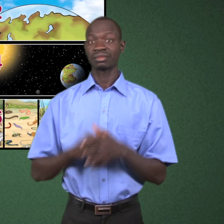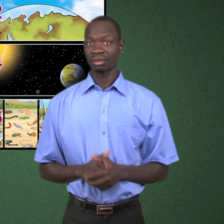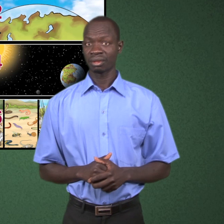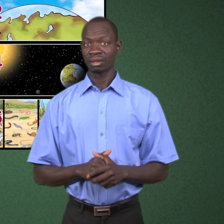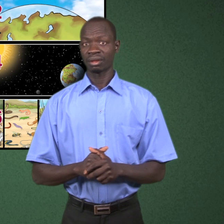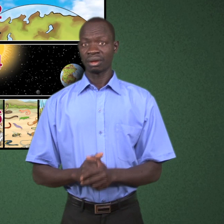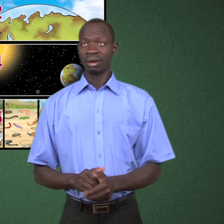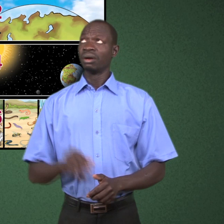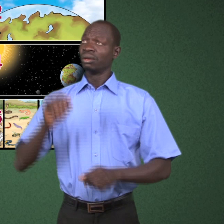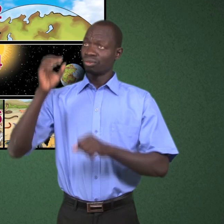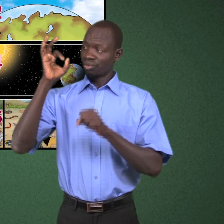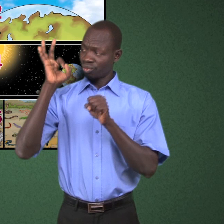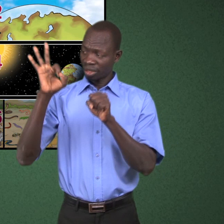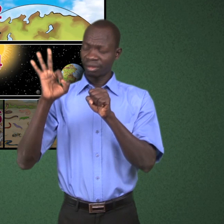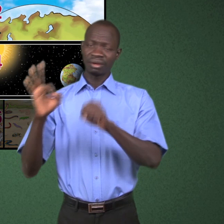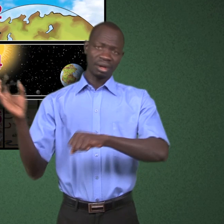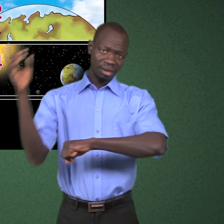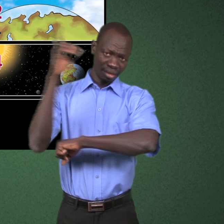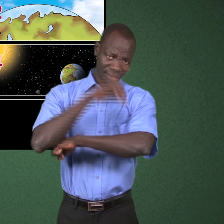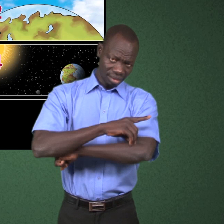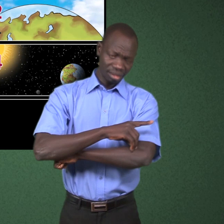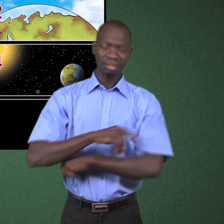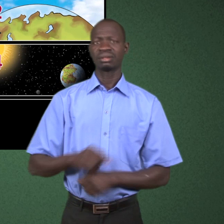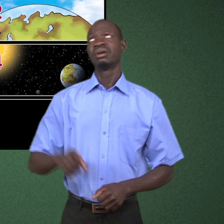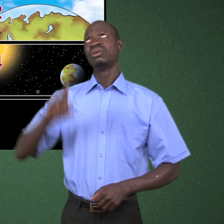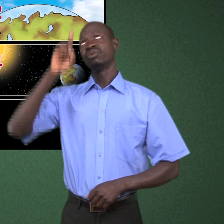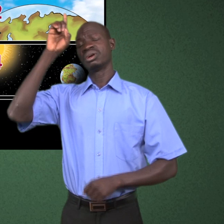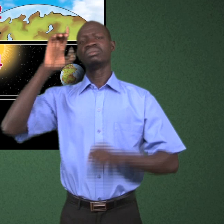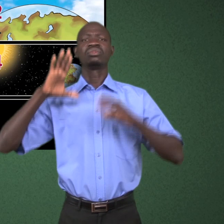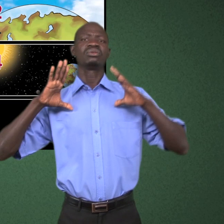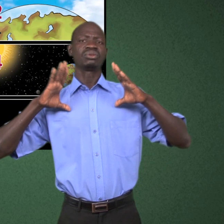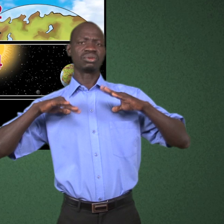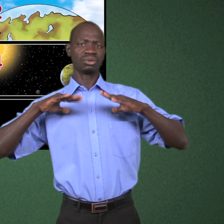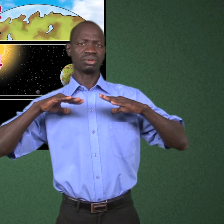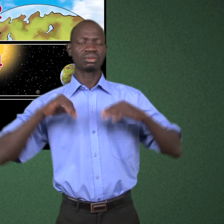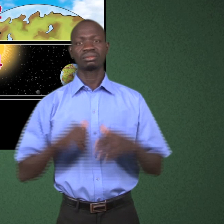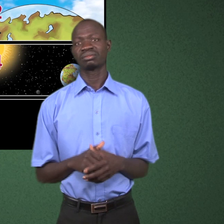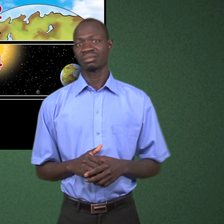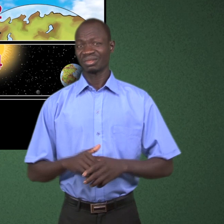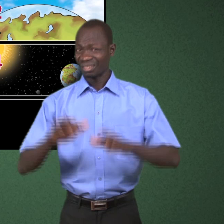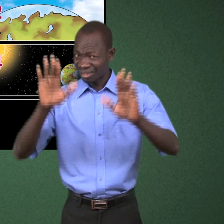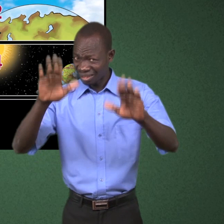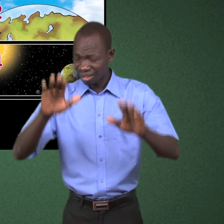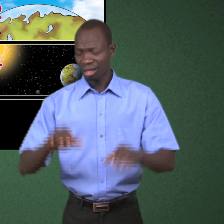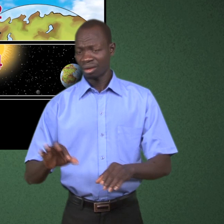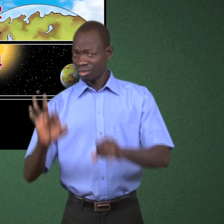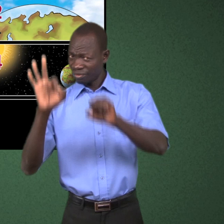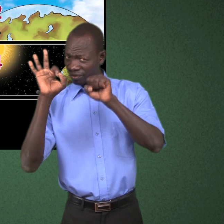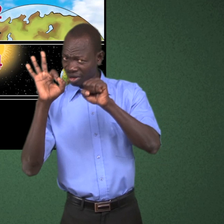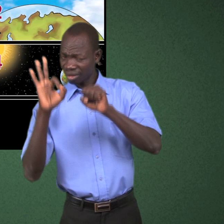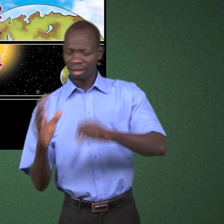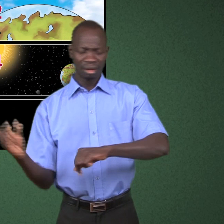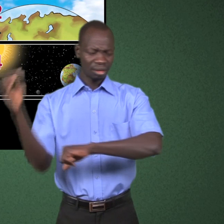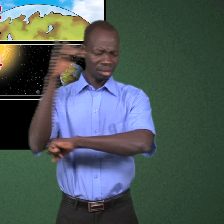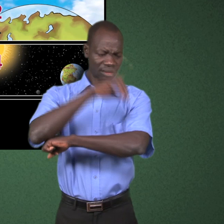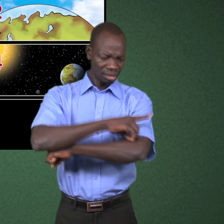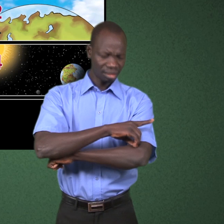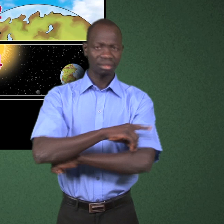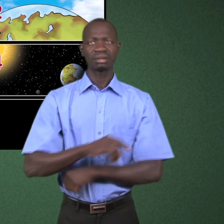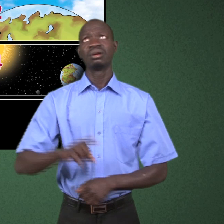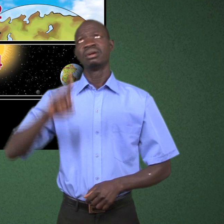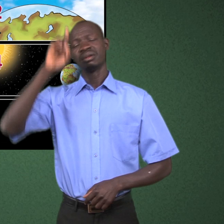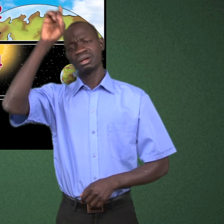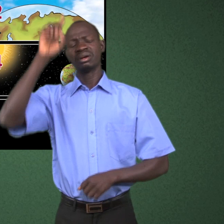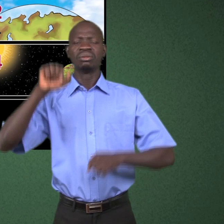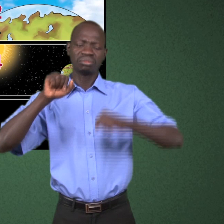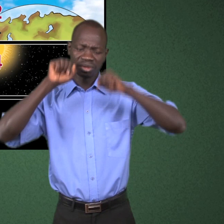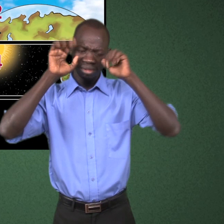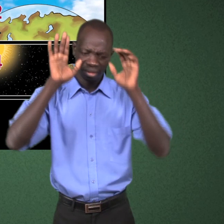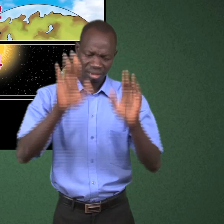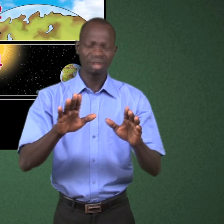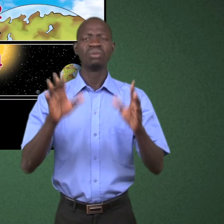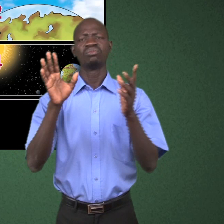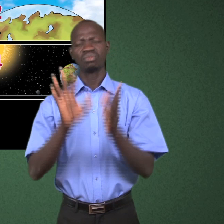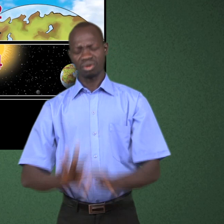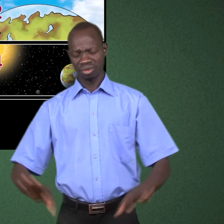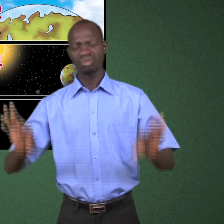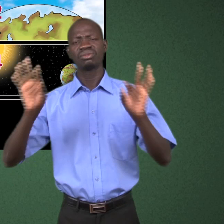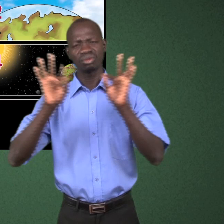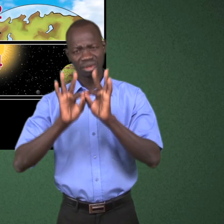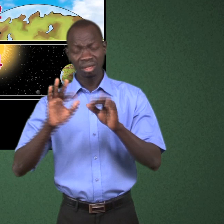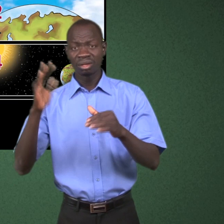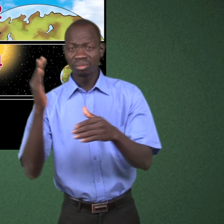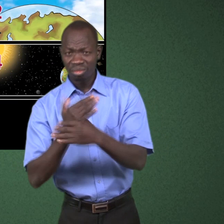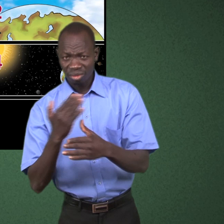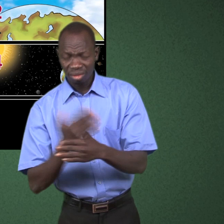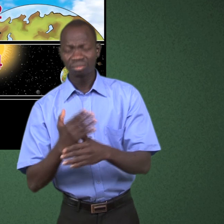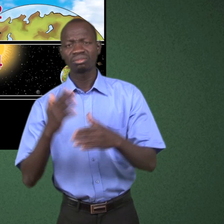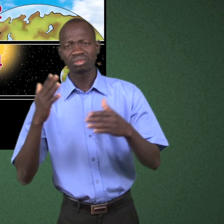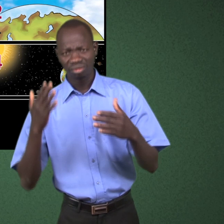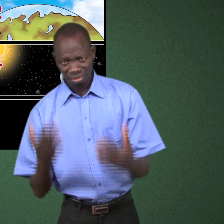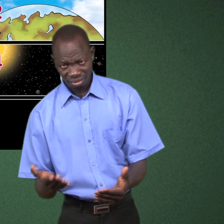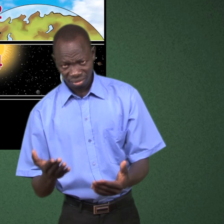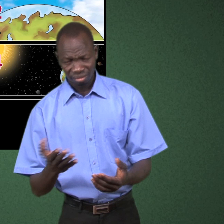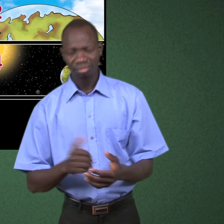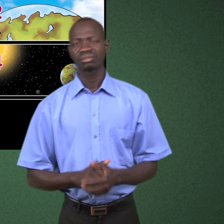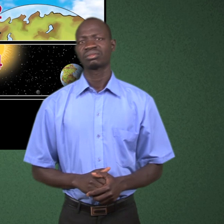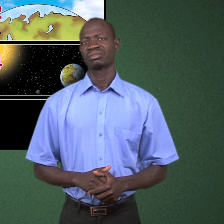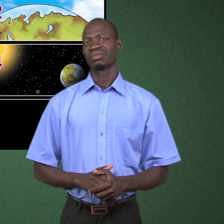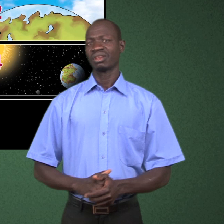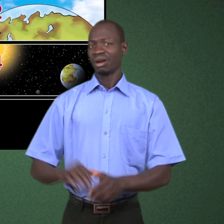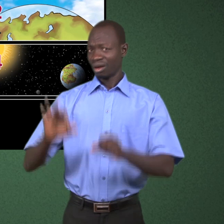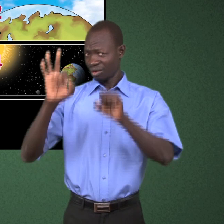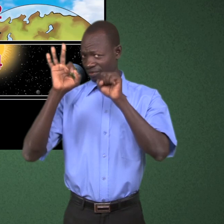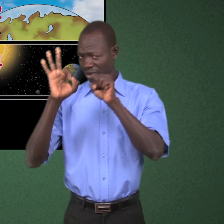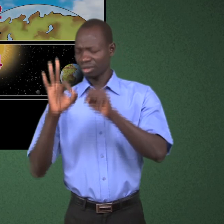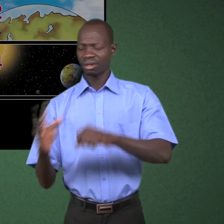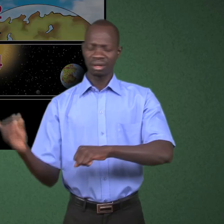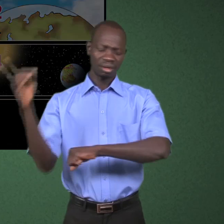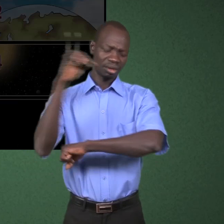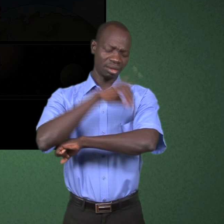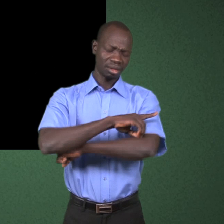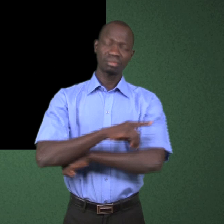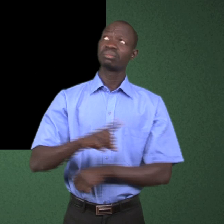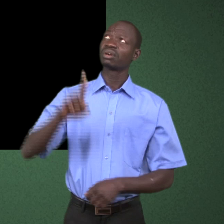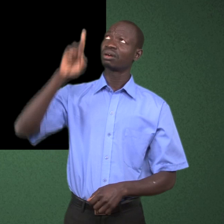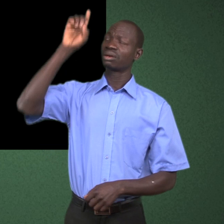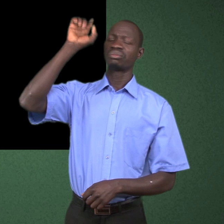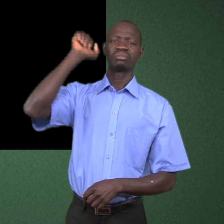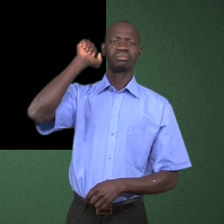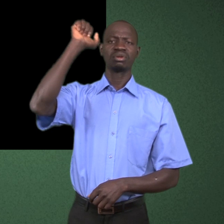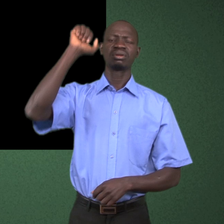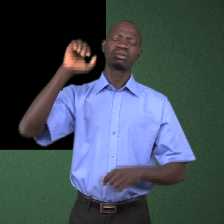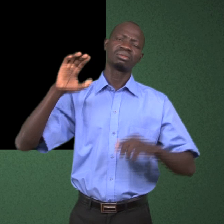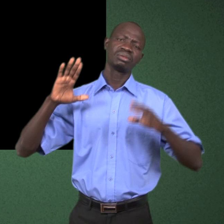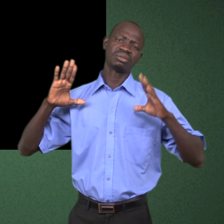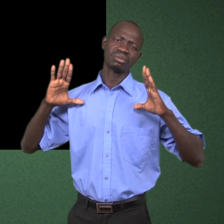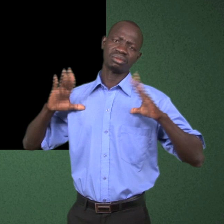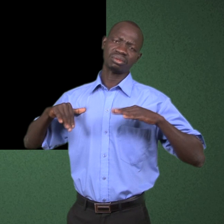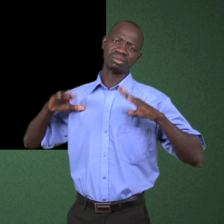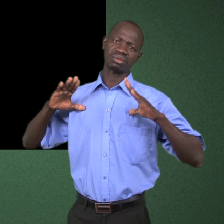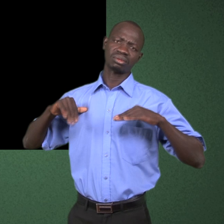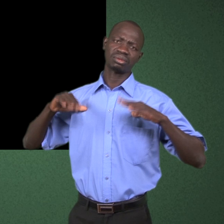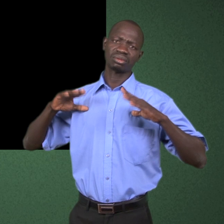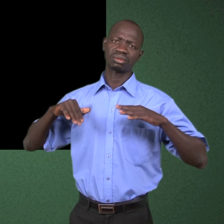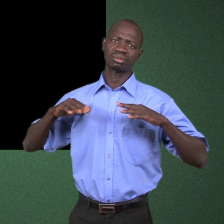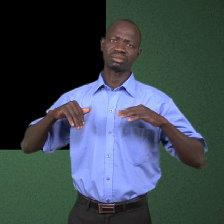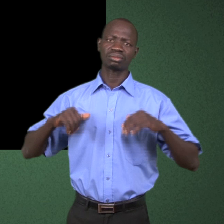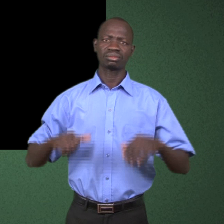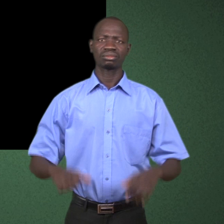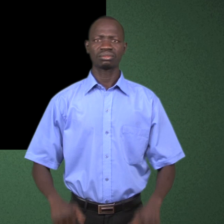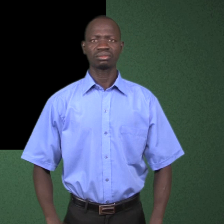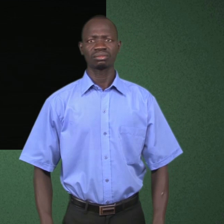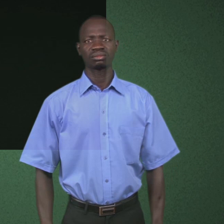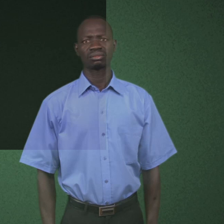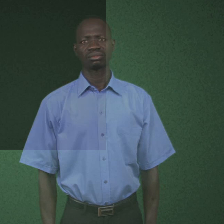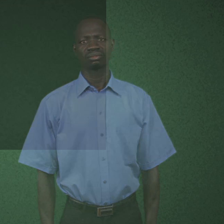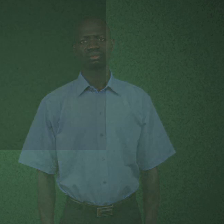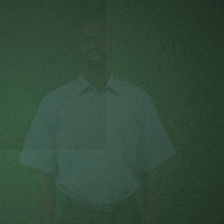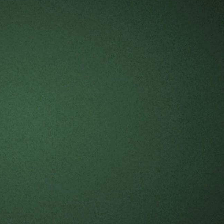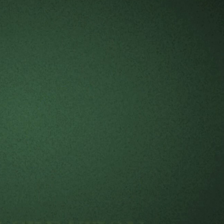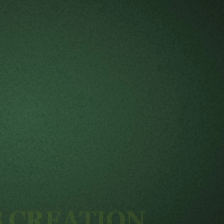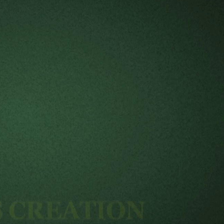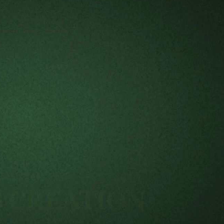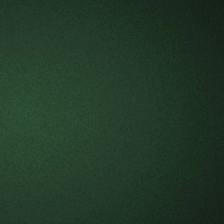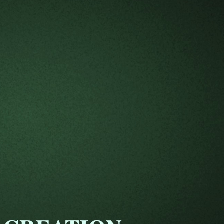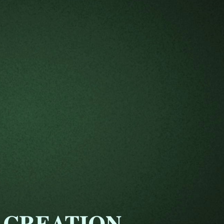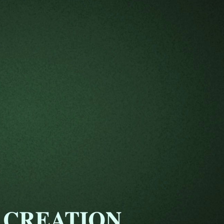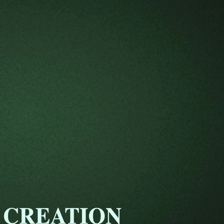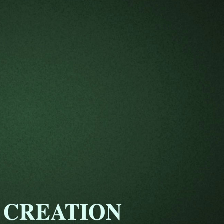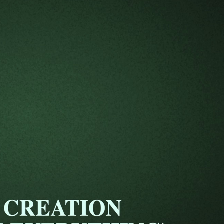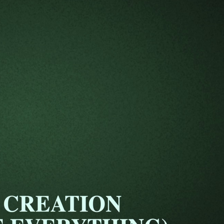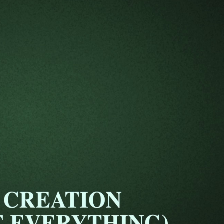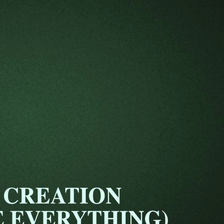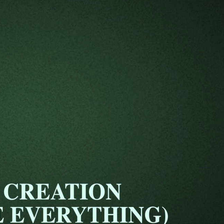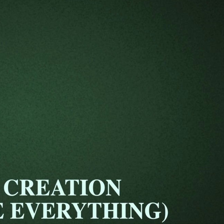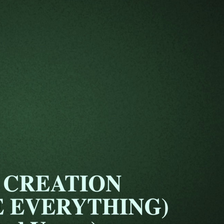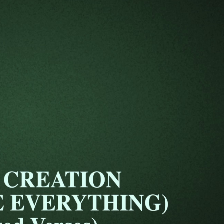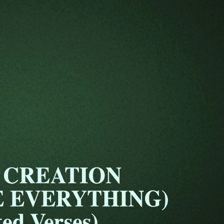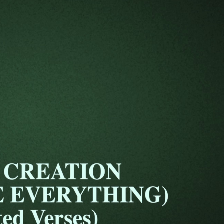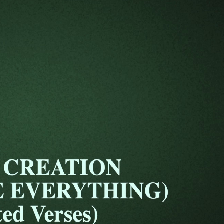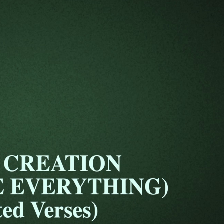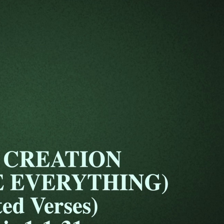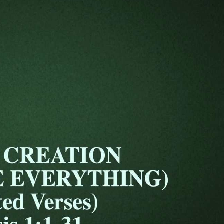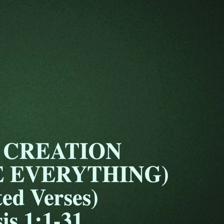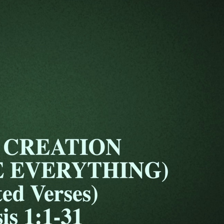so on that day He rested from all His work. Then God blessed the seventh day and sanctified it, because on that day He rested from all the work of creation that He had accomplished.